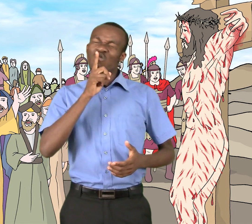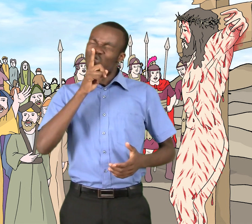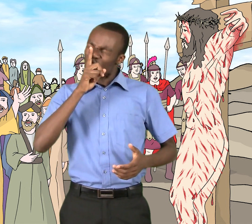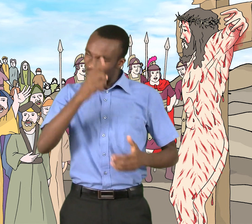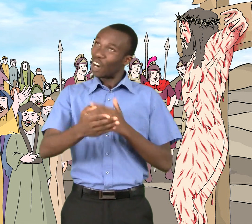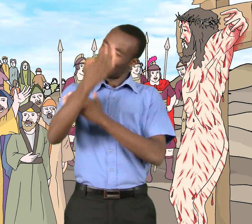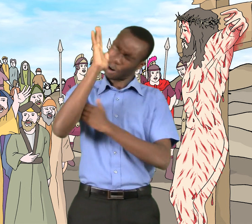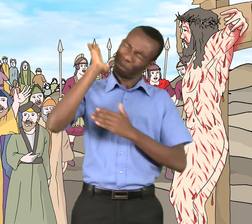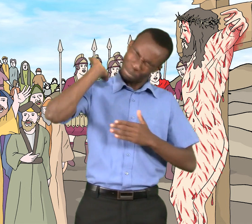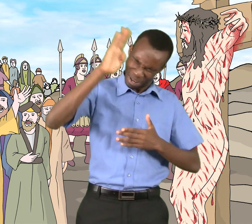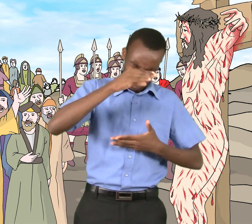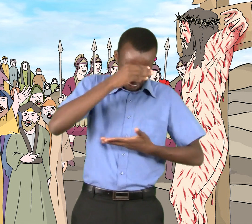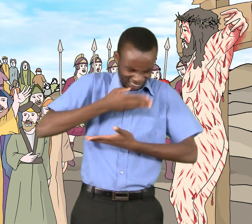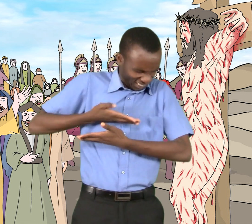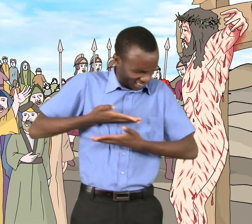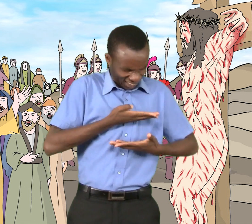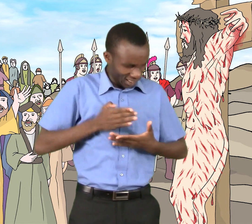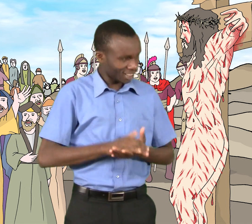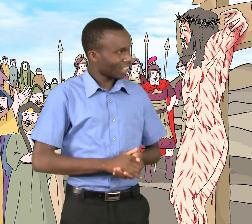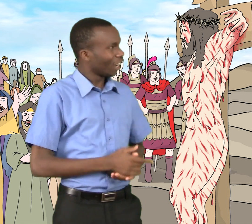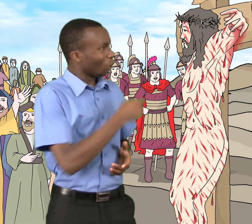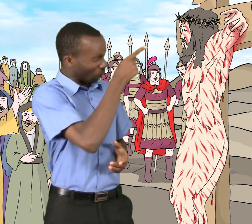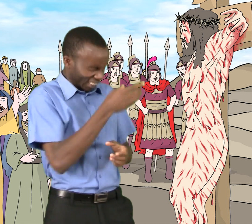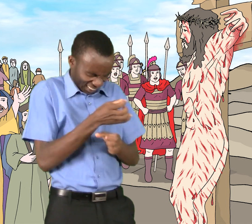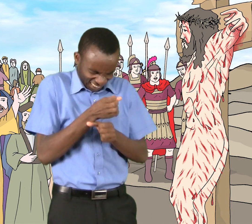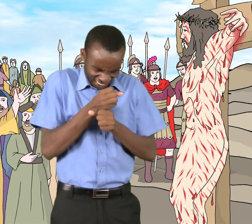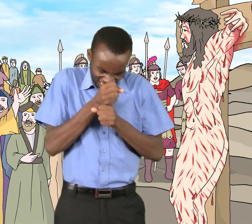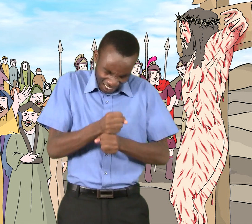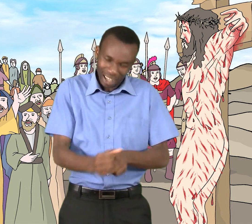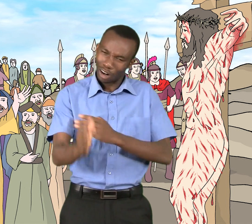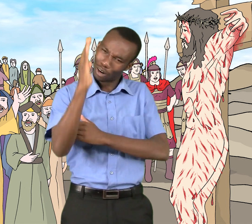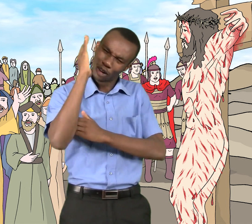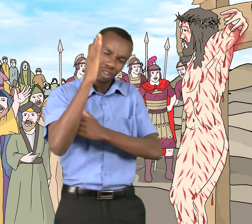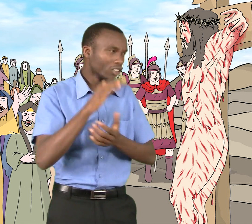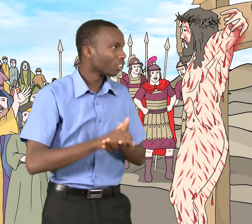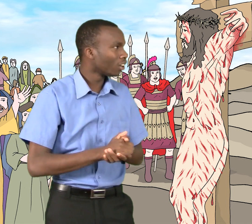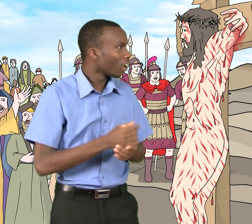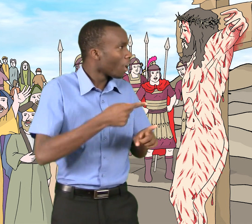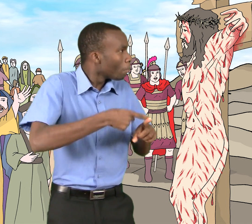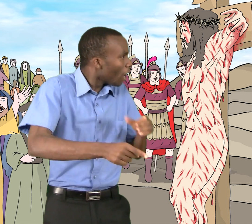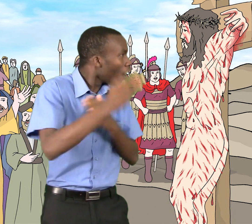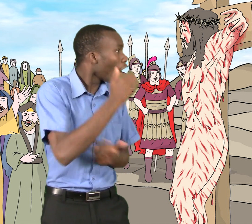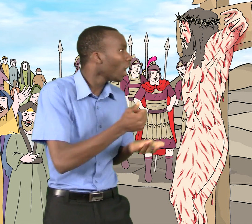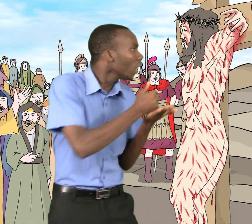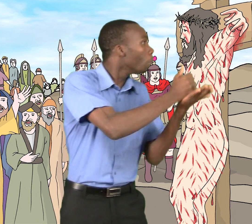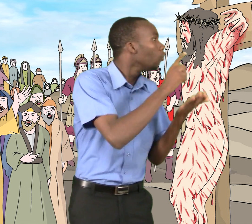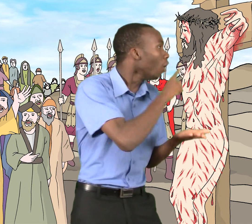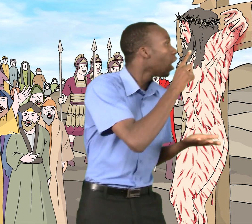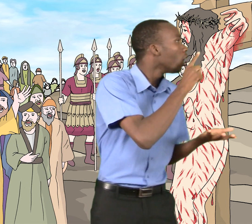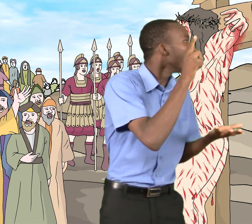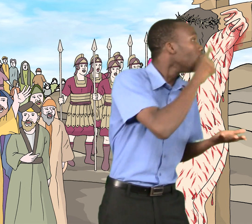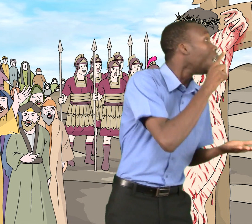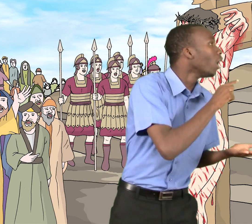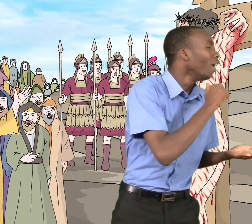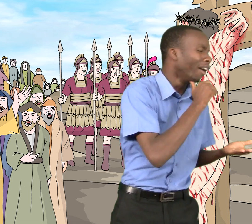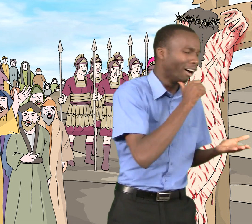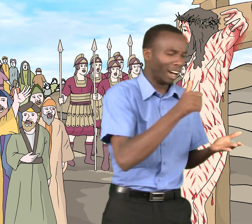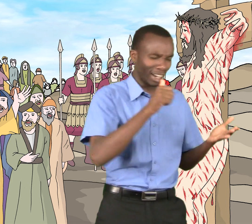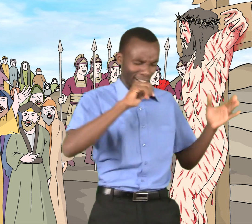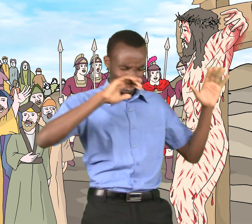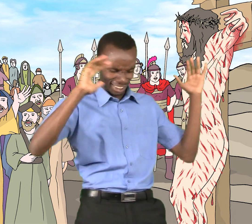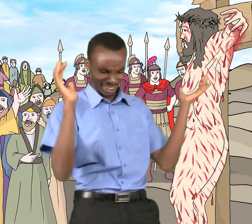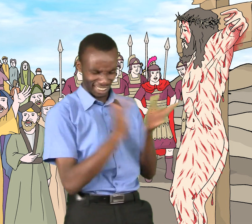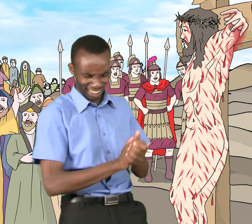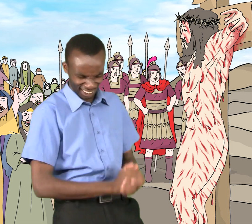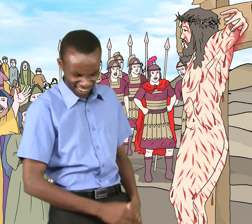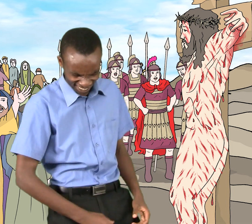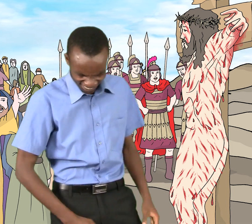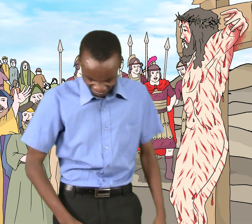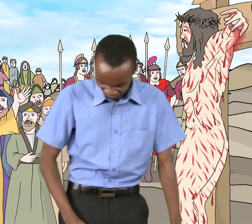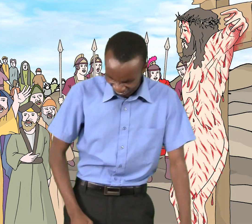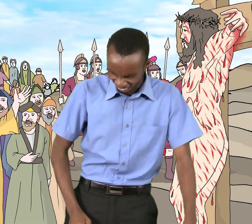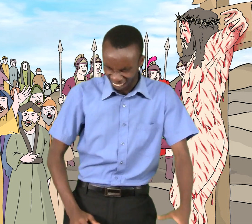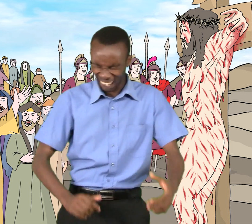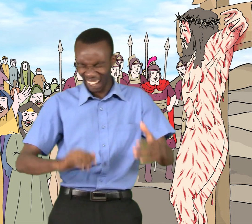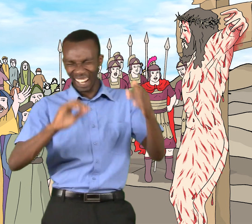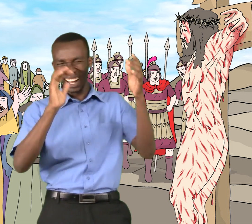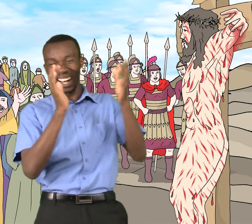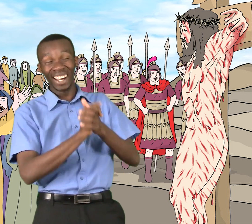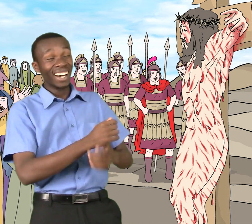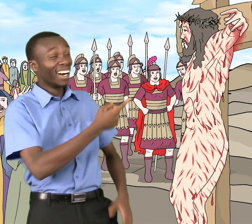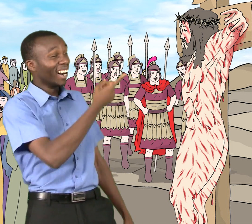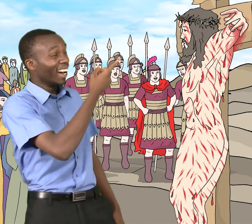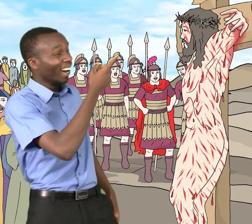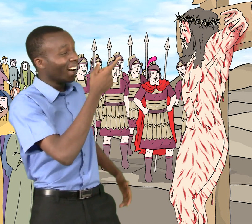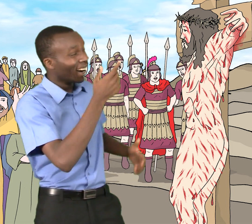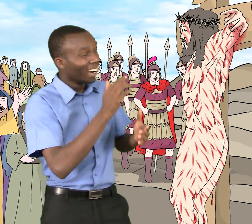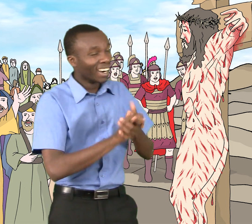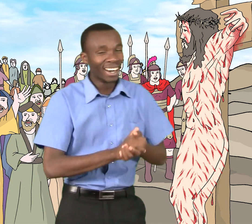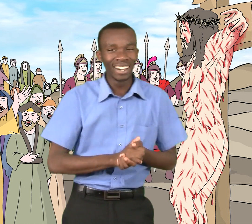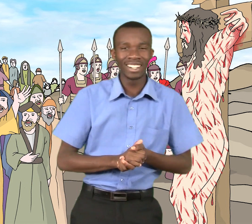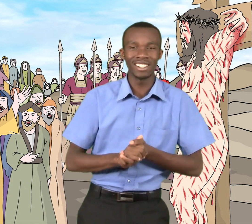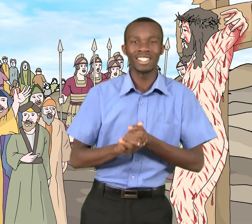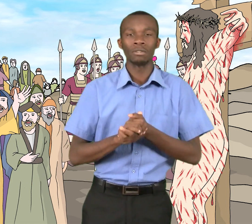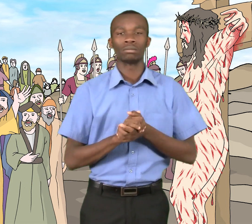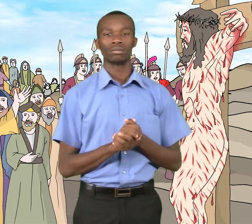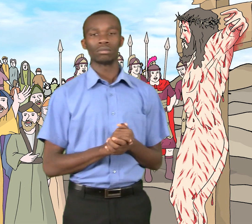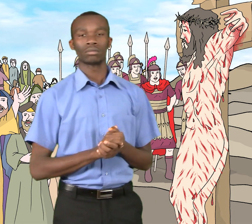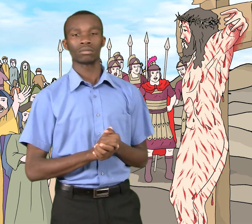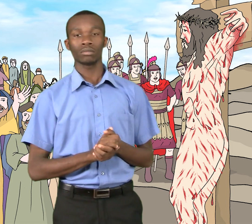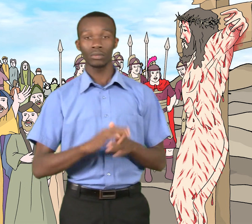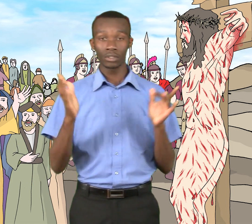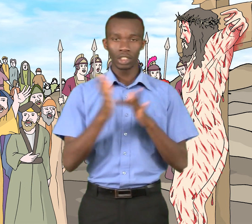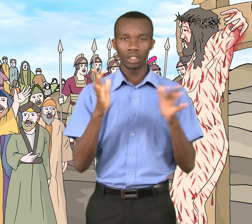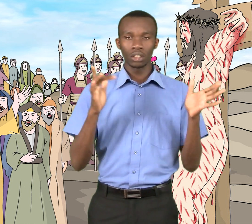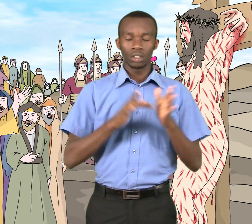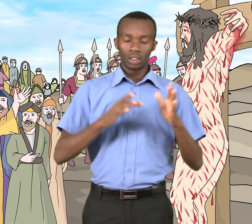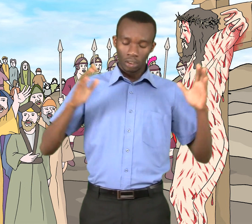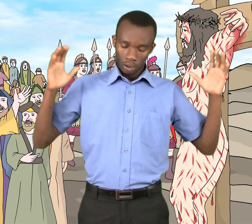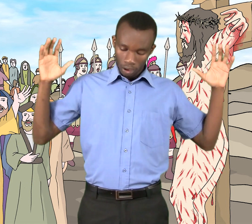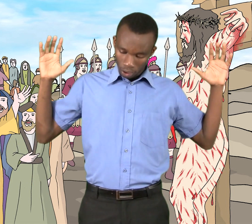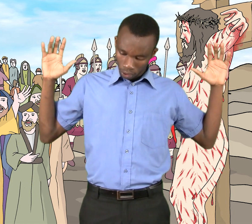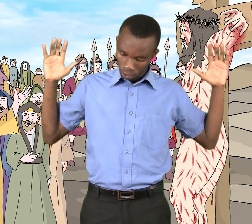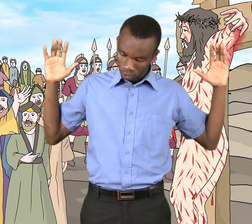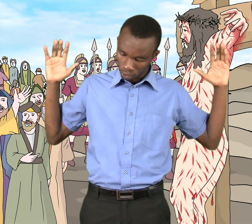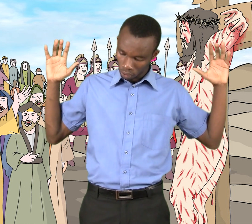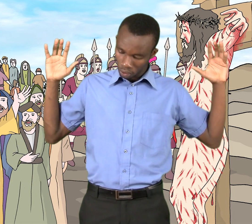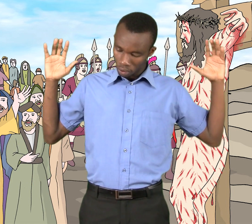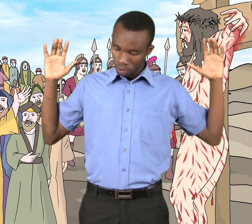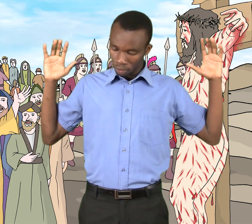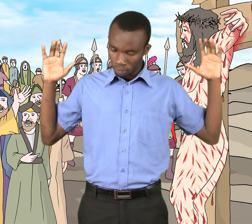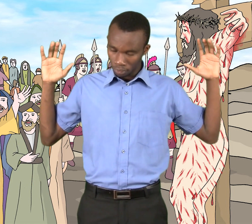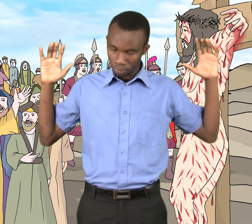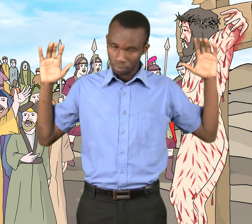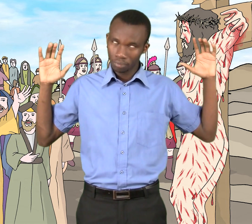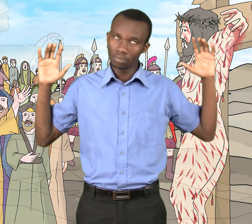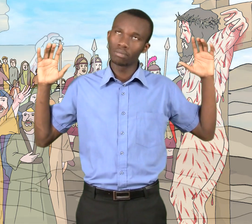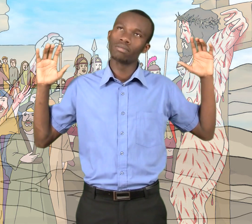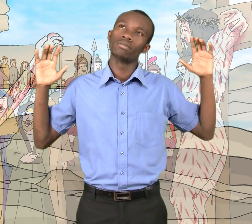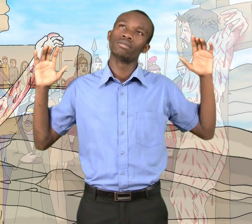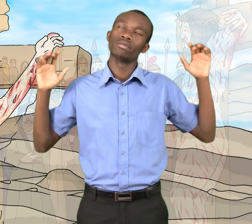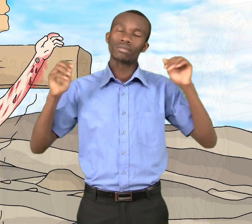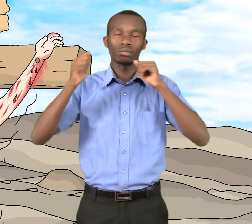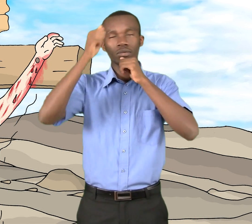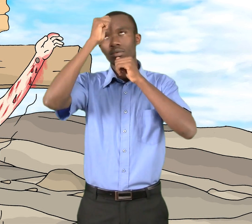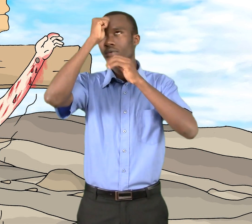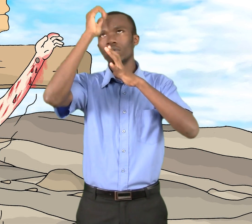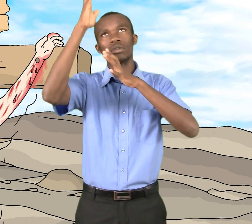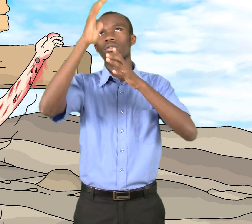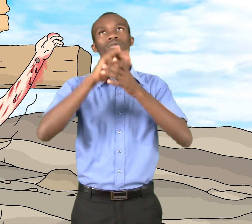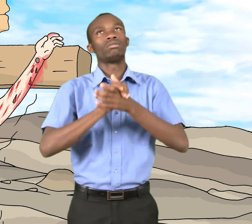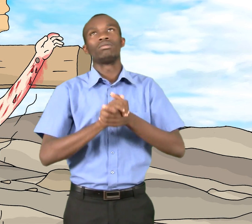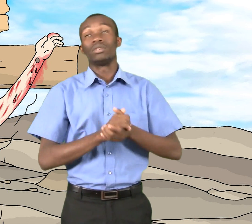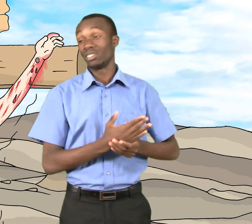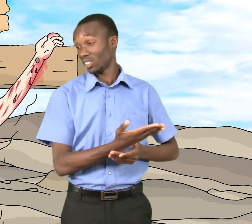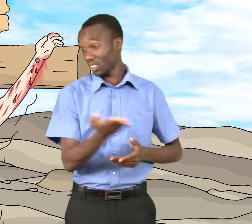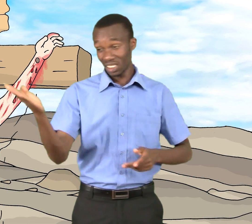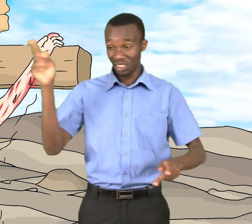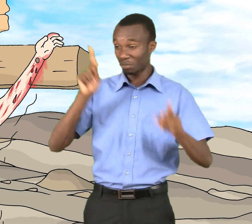For He said, ‘I am the Son of God.’” From the sixth hour until the ninth hour darkness came over all the land.